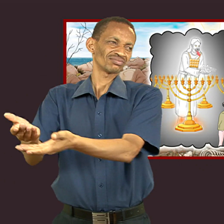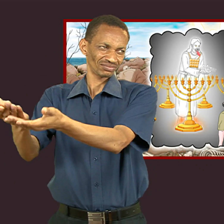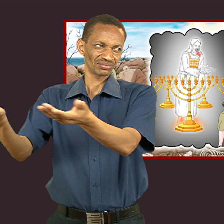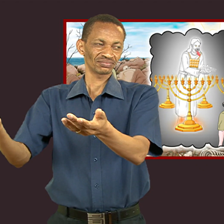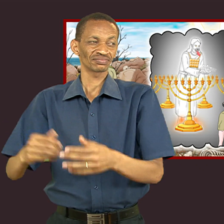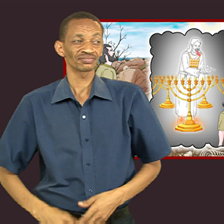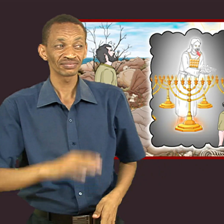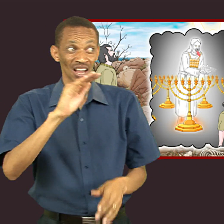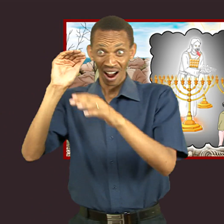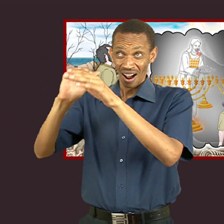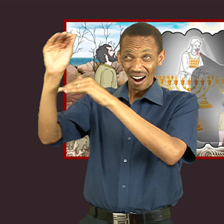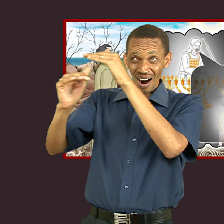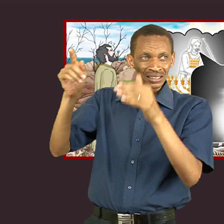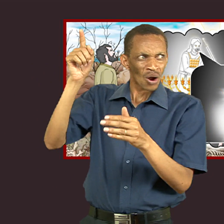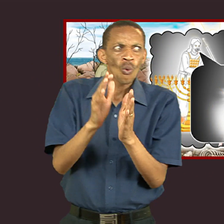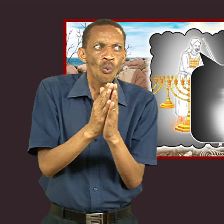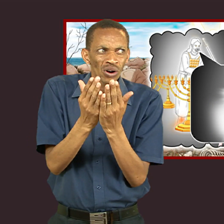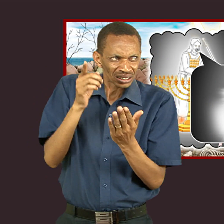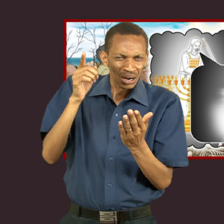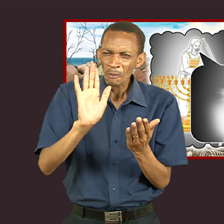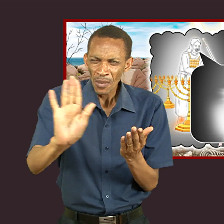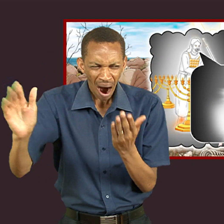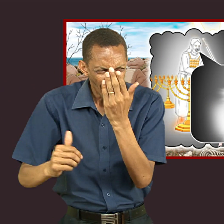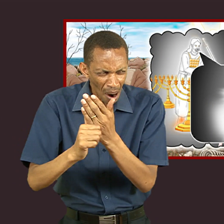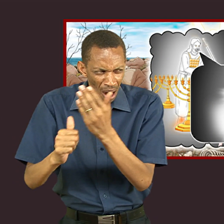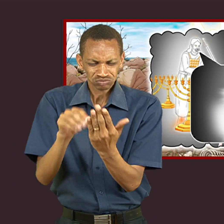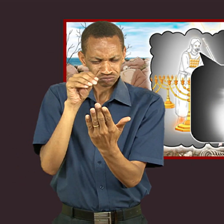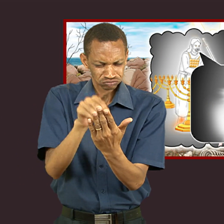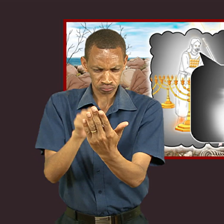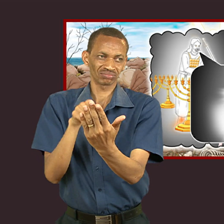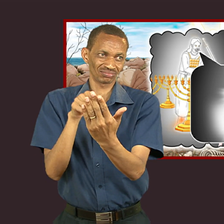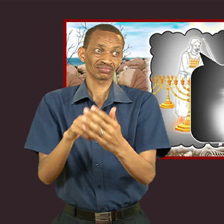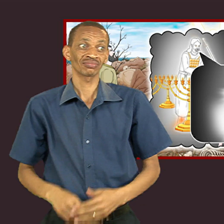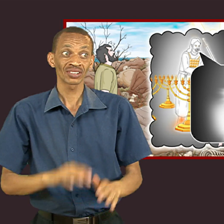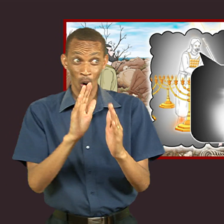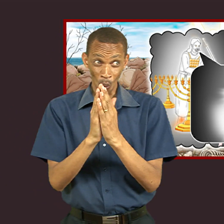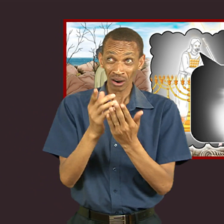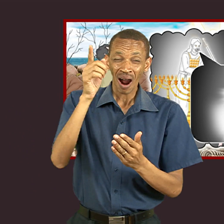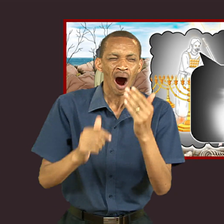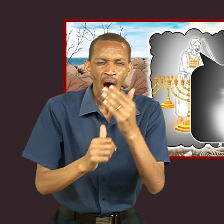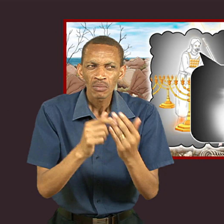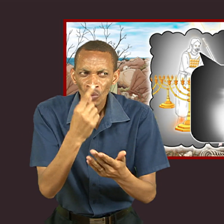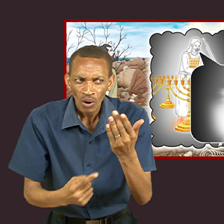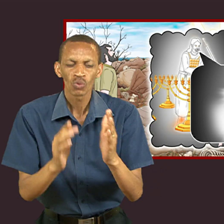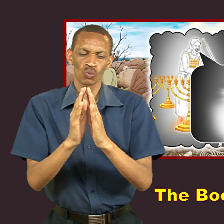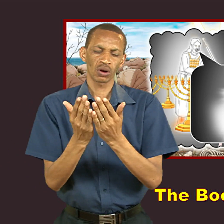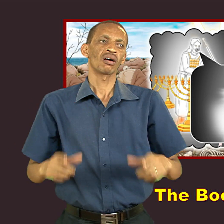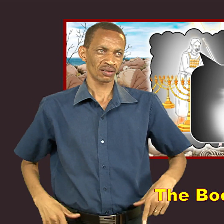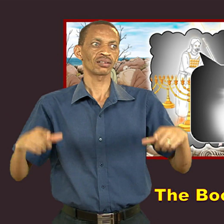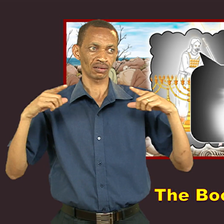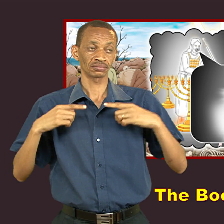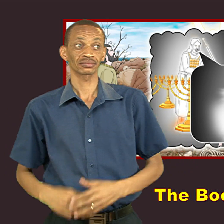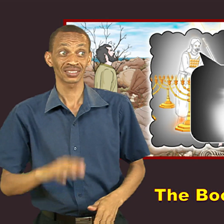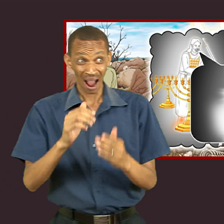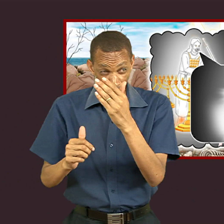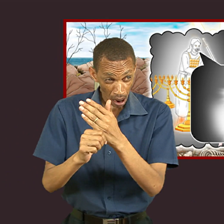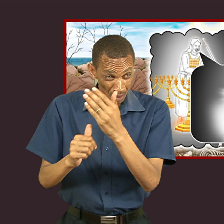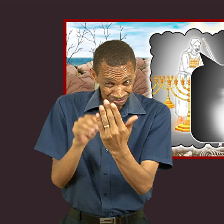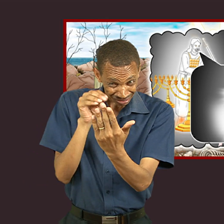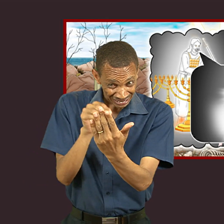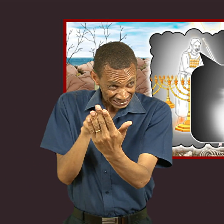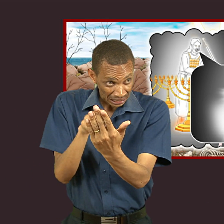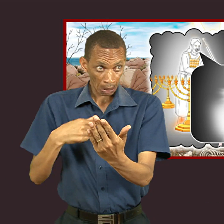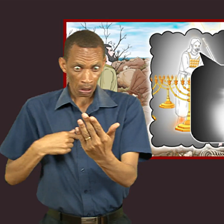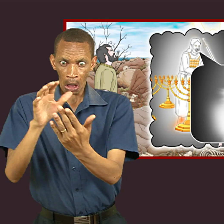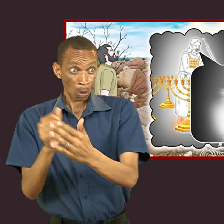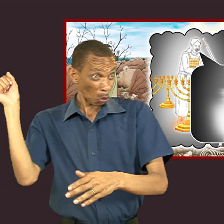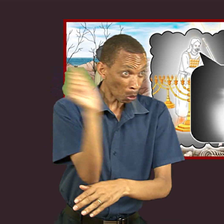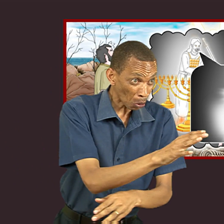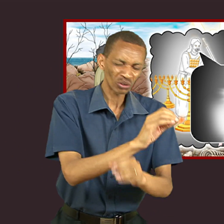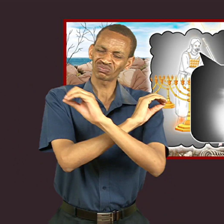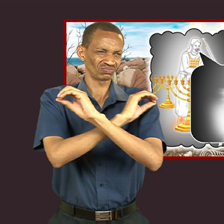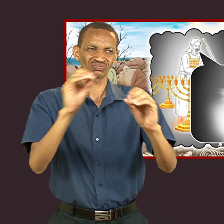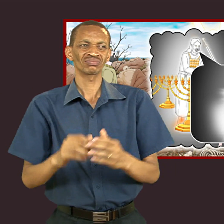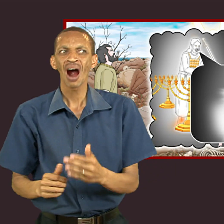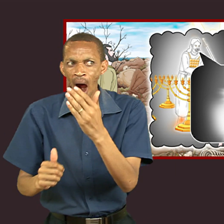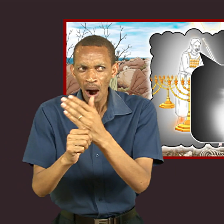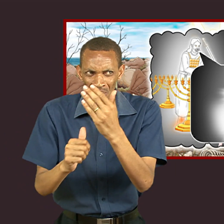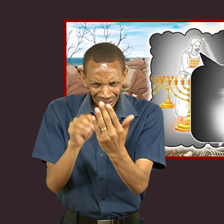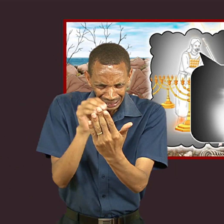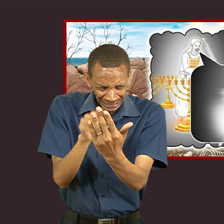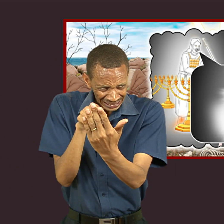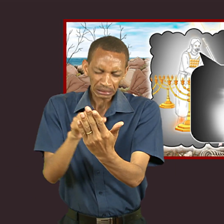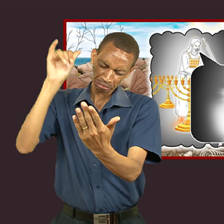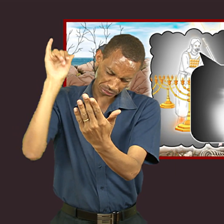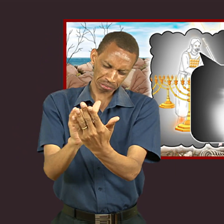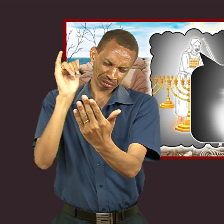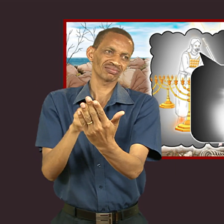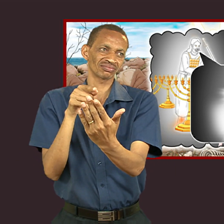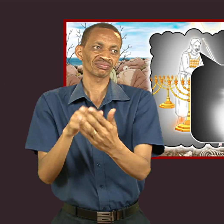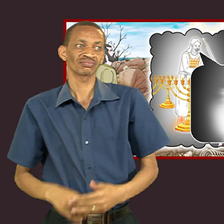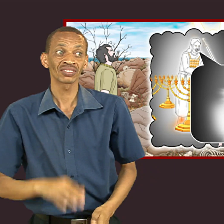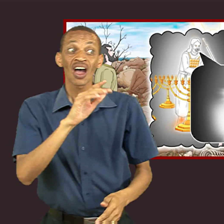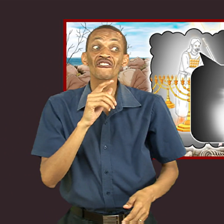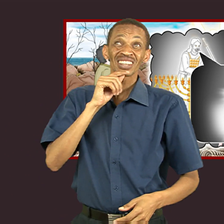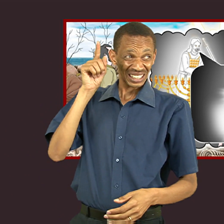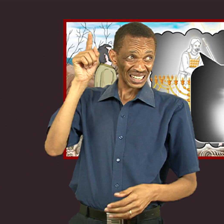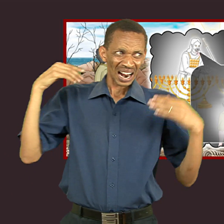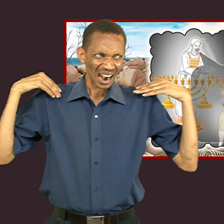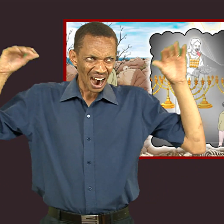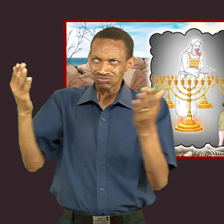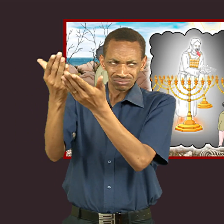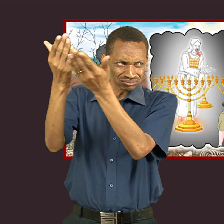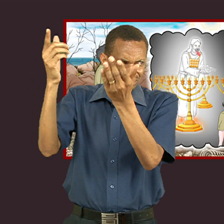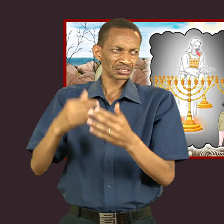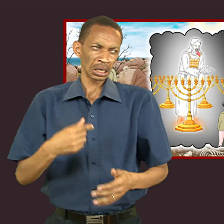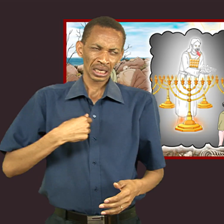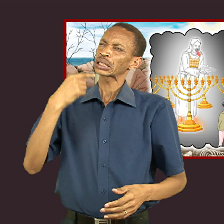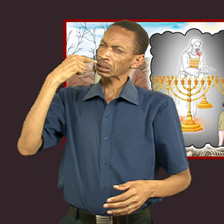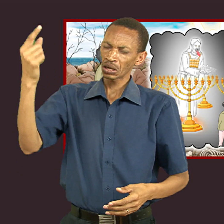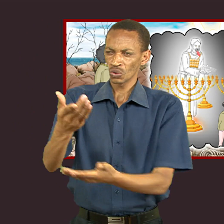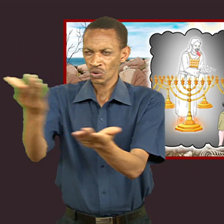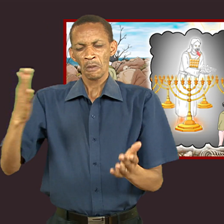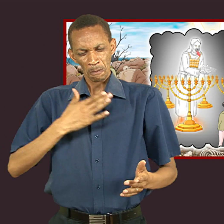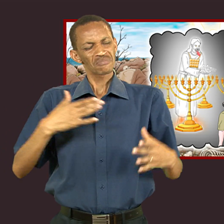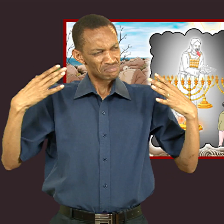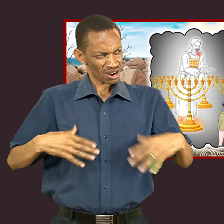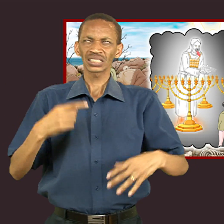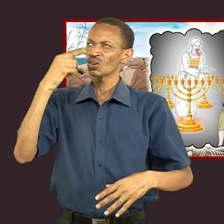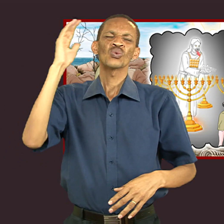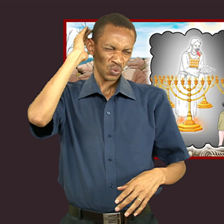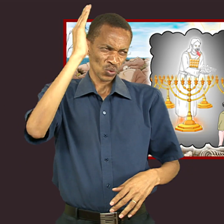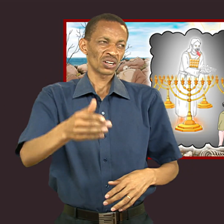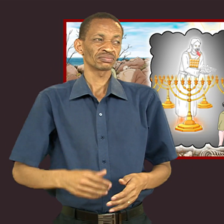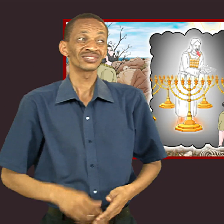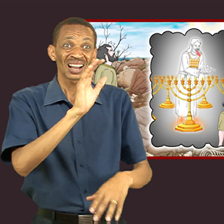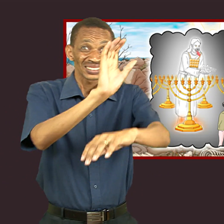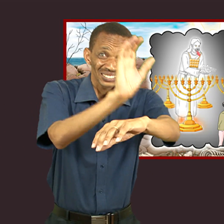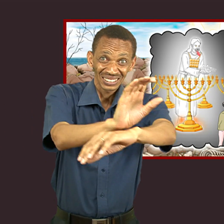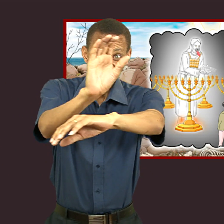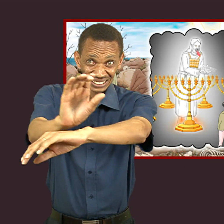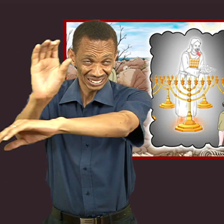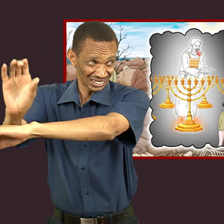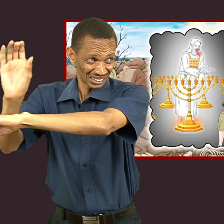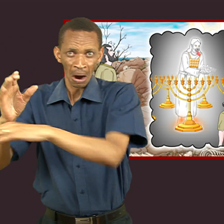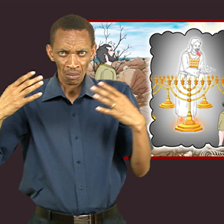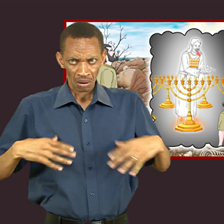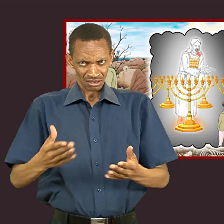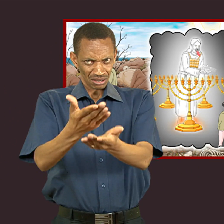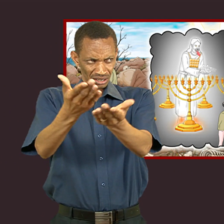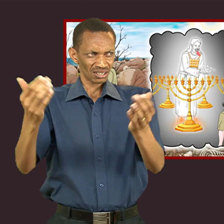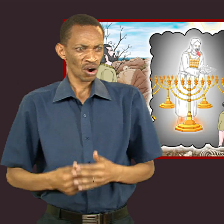And I will never blot out his name from the Book of Life, but I will confess his name before My Father and His angels.